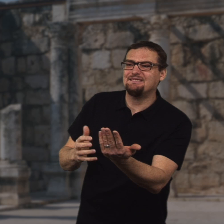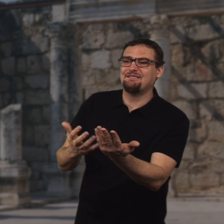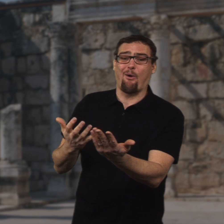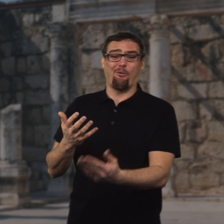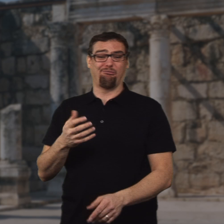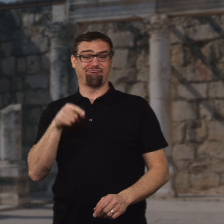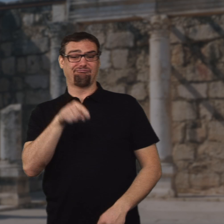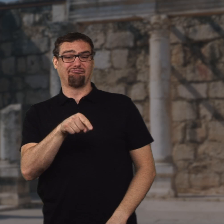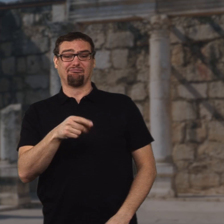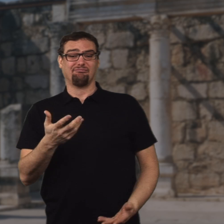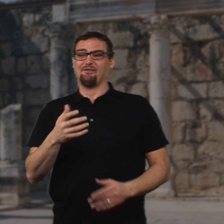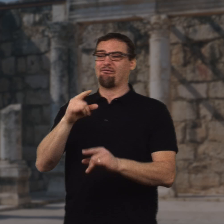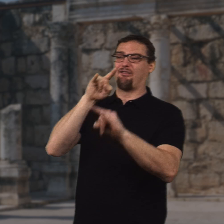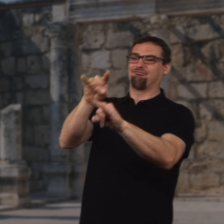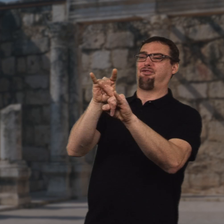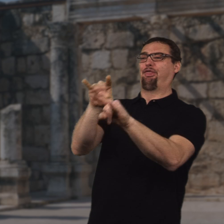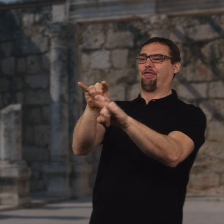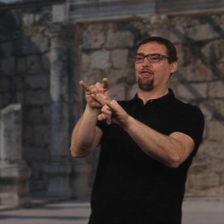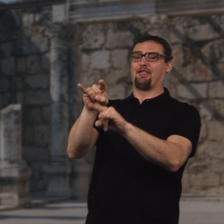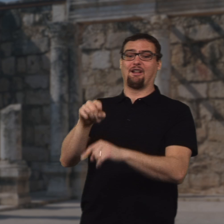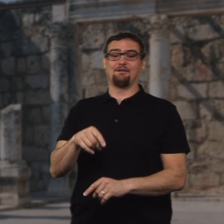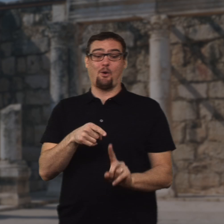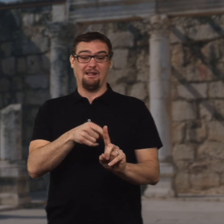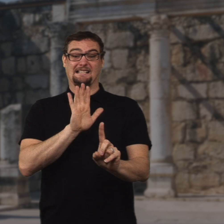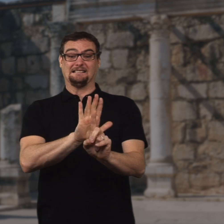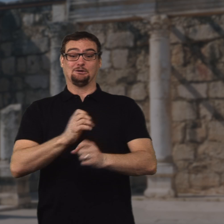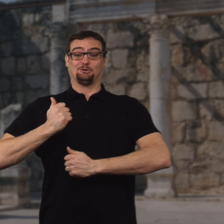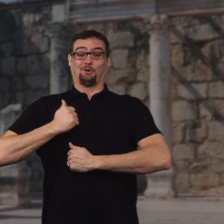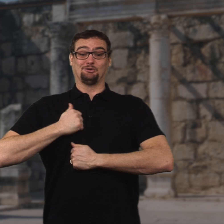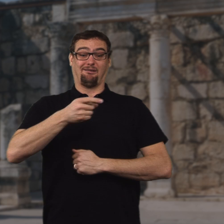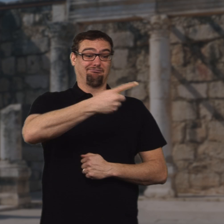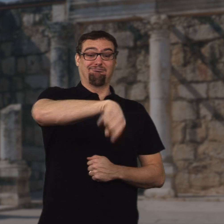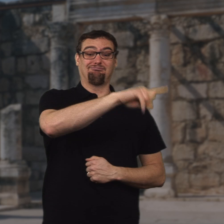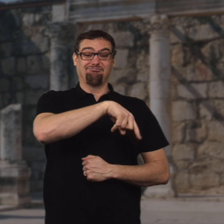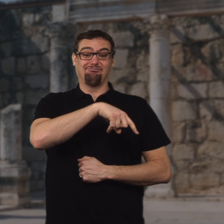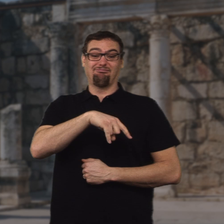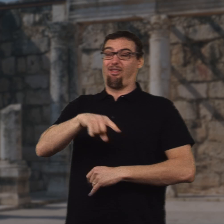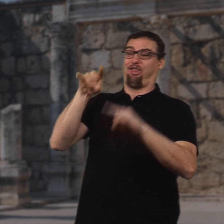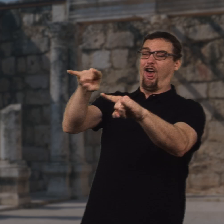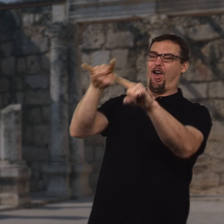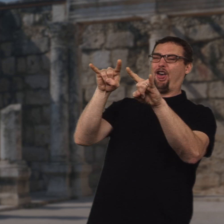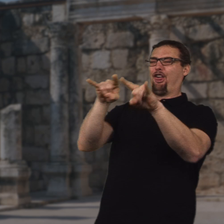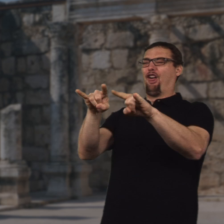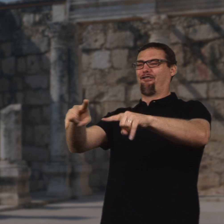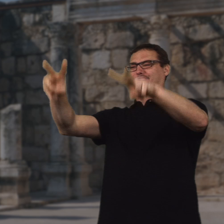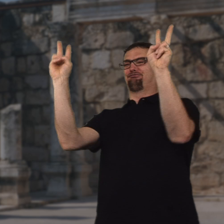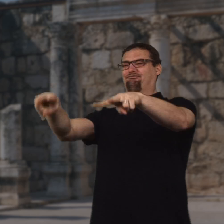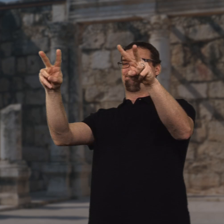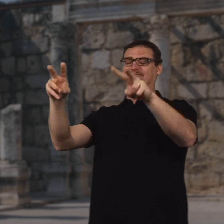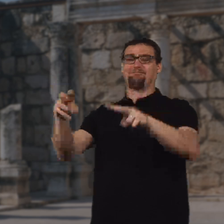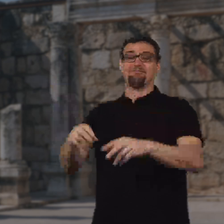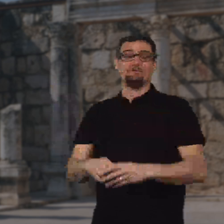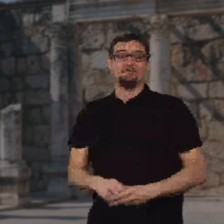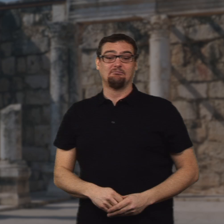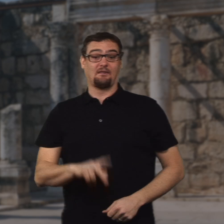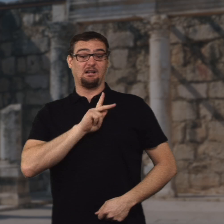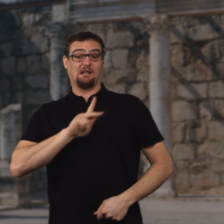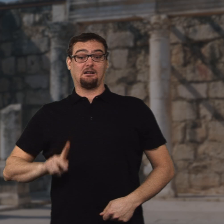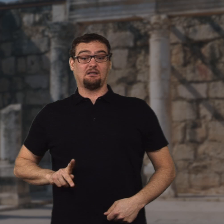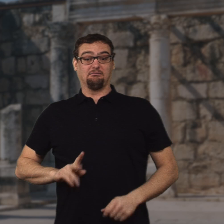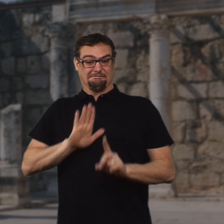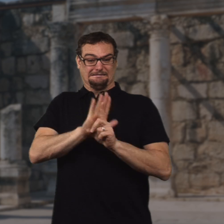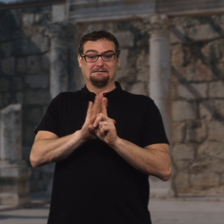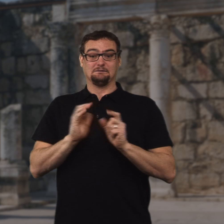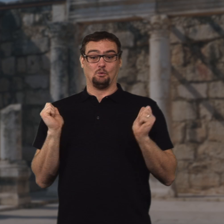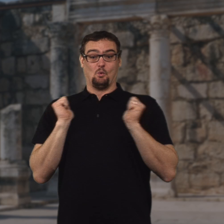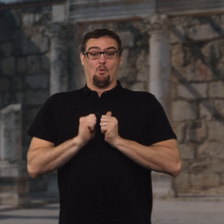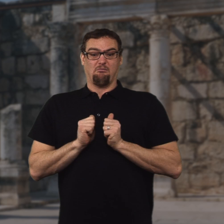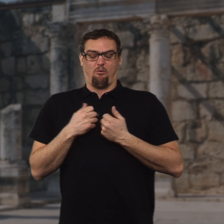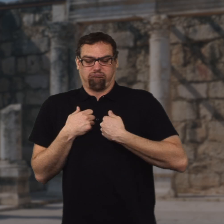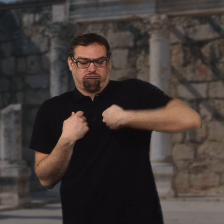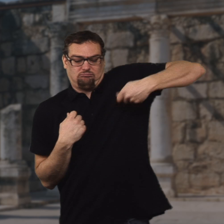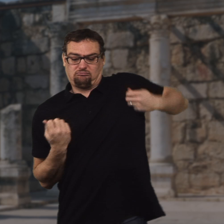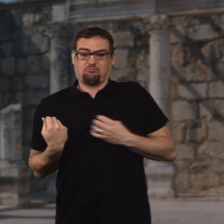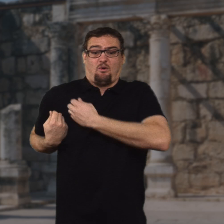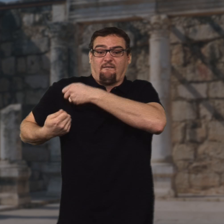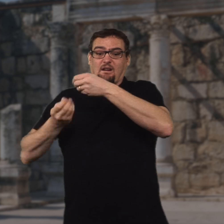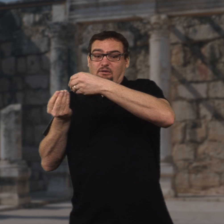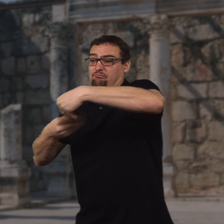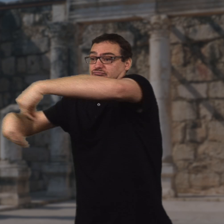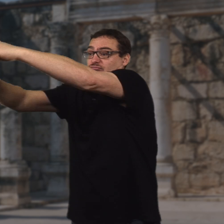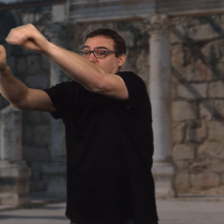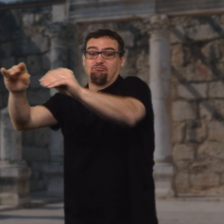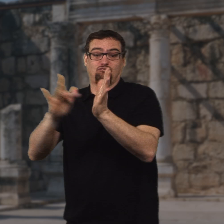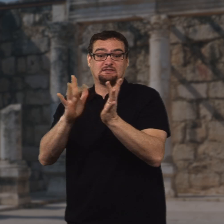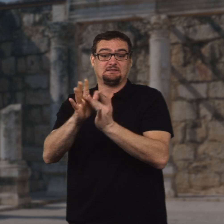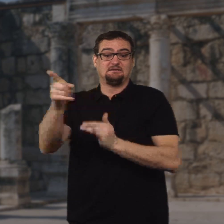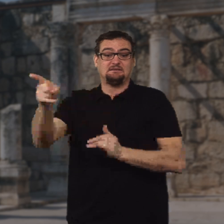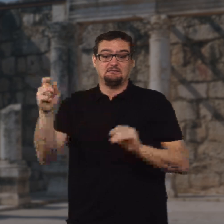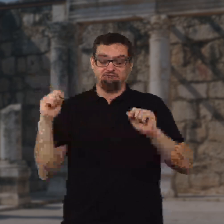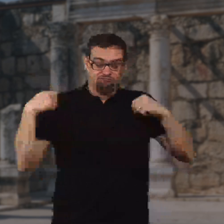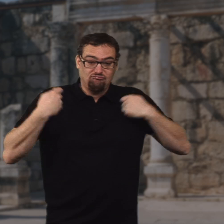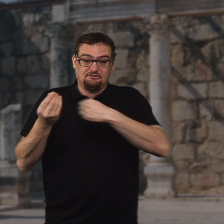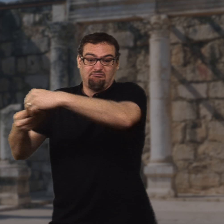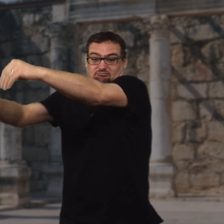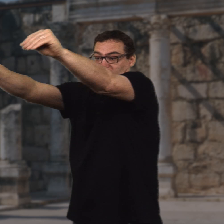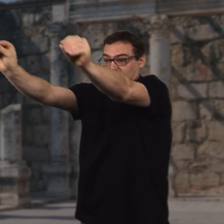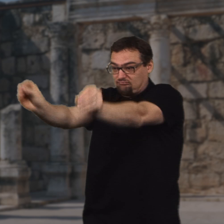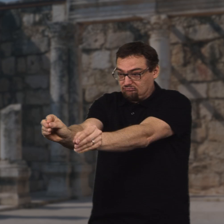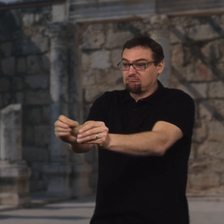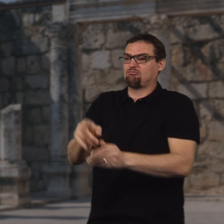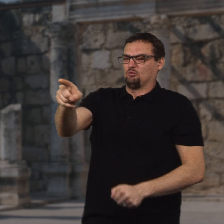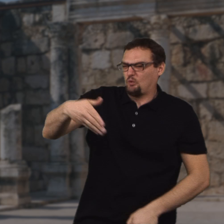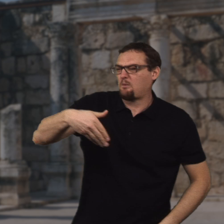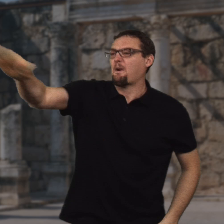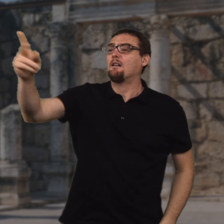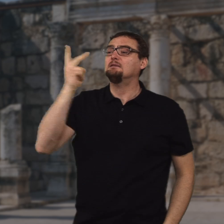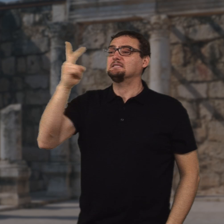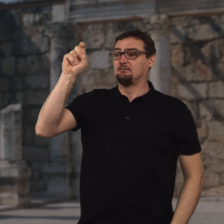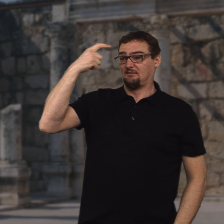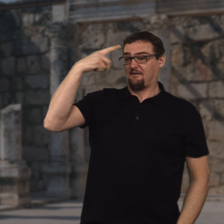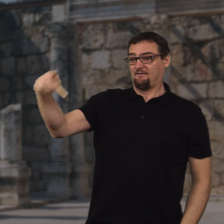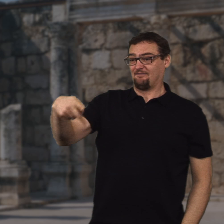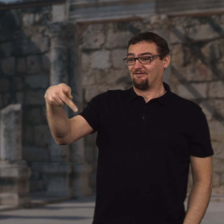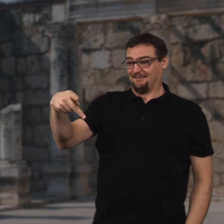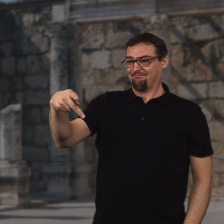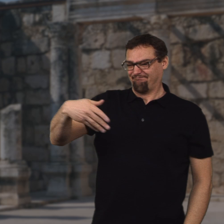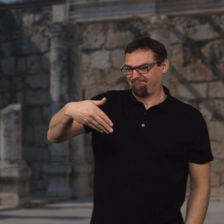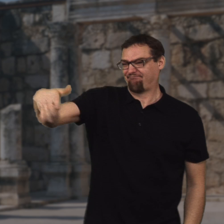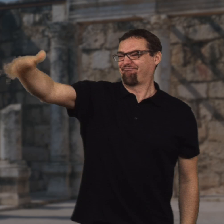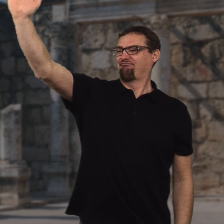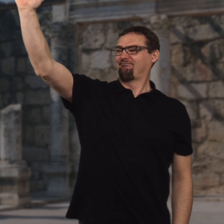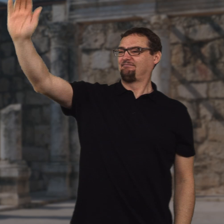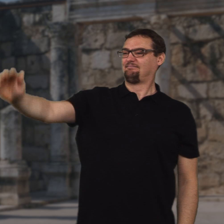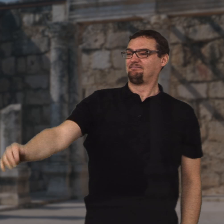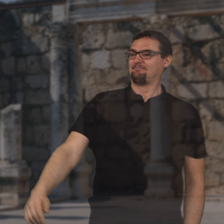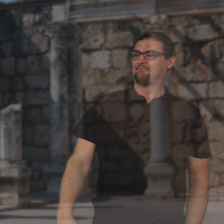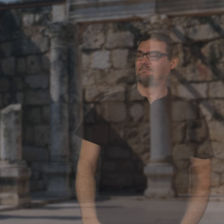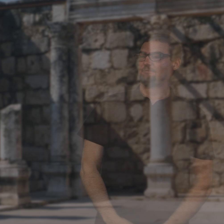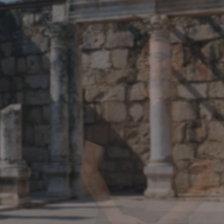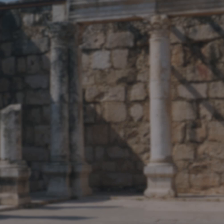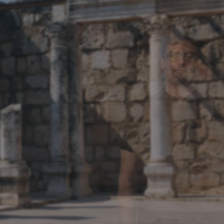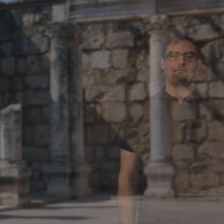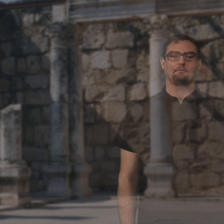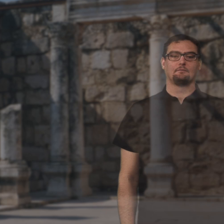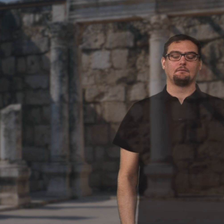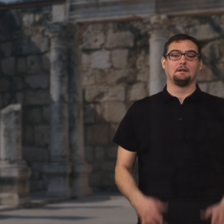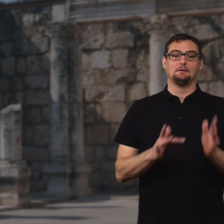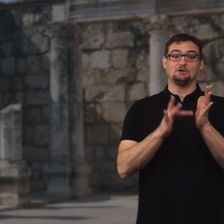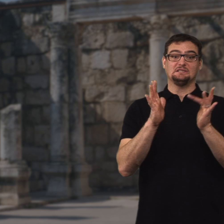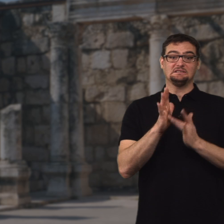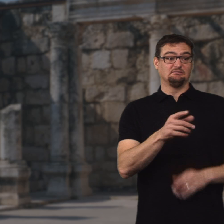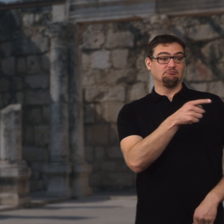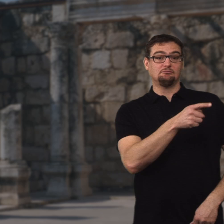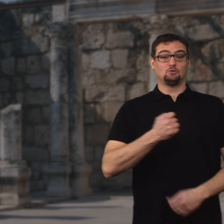And even Herod and his soldiers ridiculed and mocked Him. Dressing Him in a fine robe, they sent Him back to Pilate.